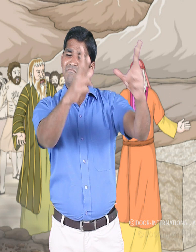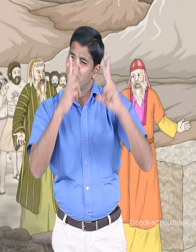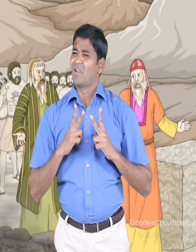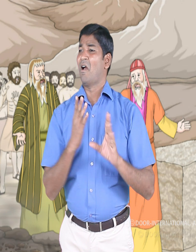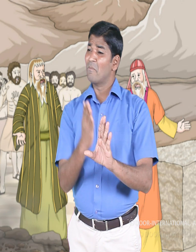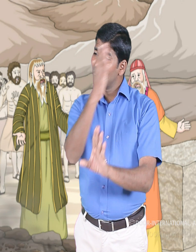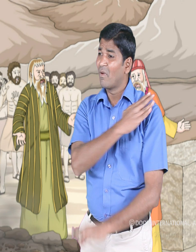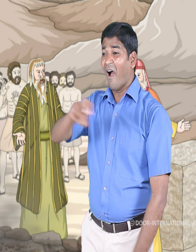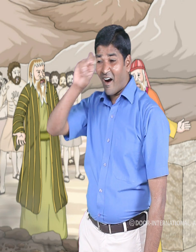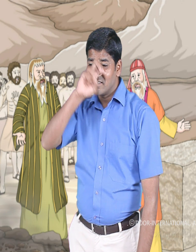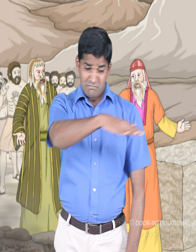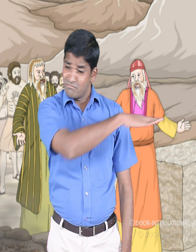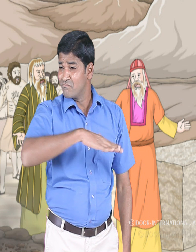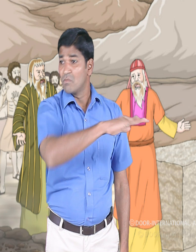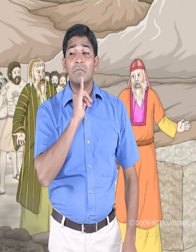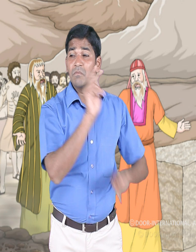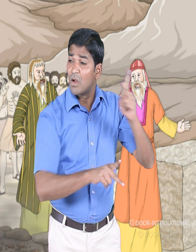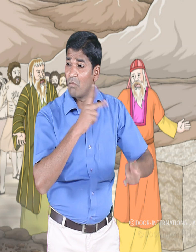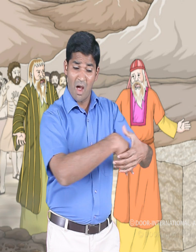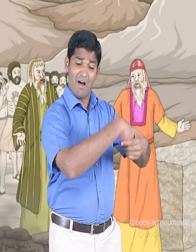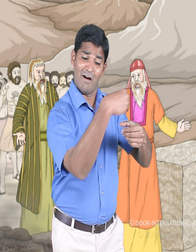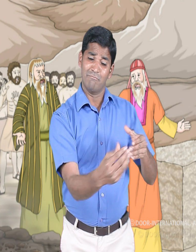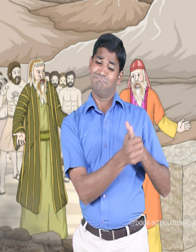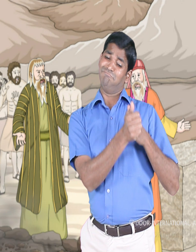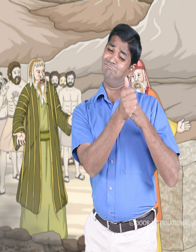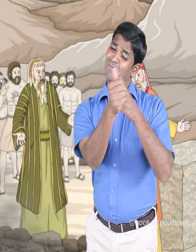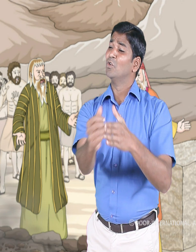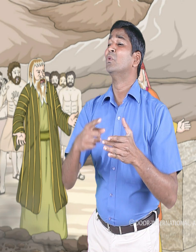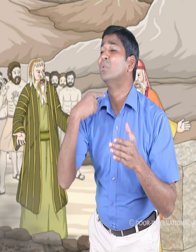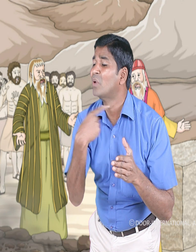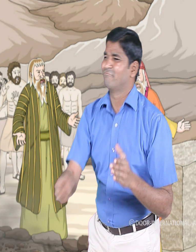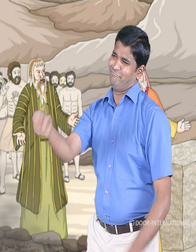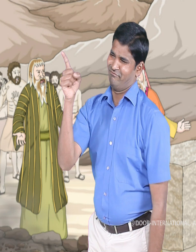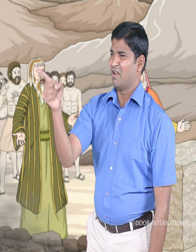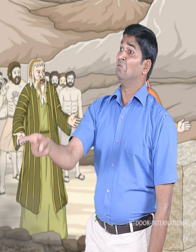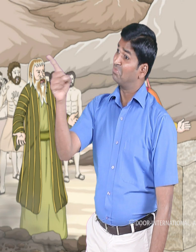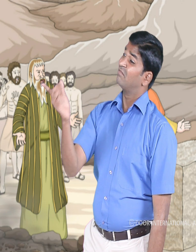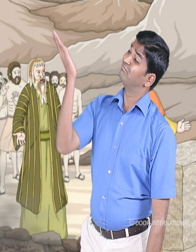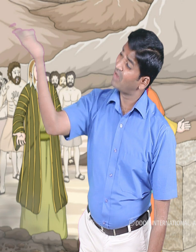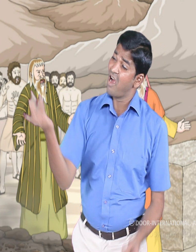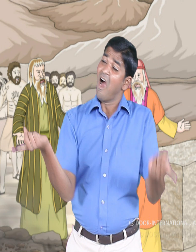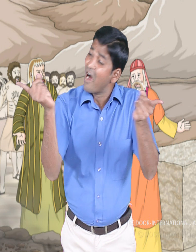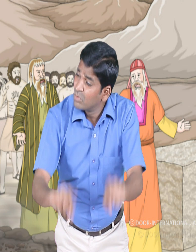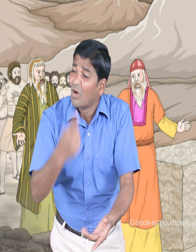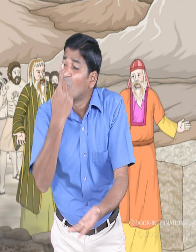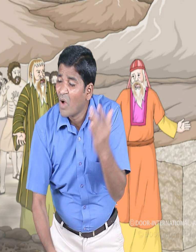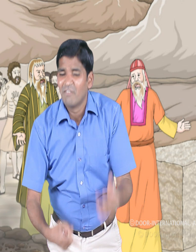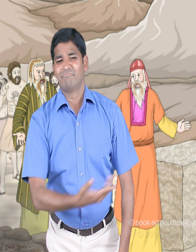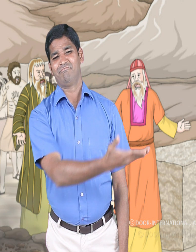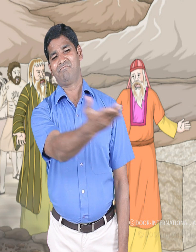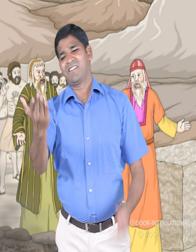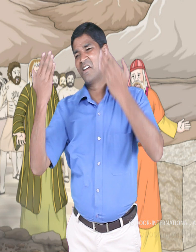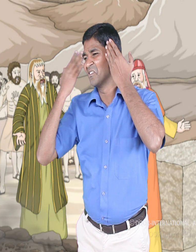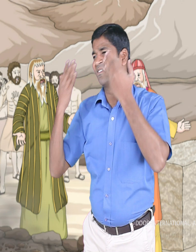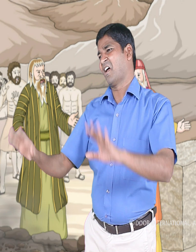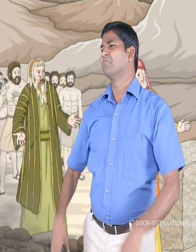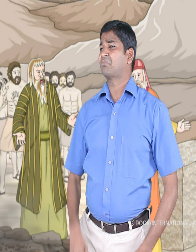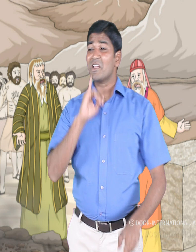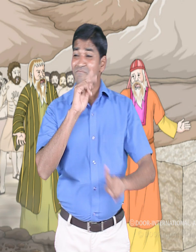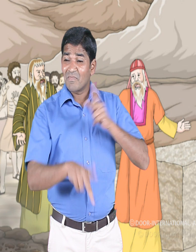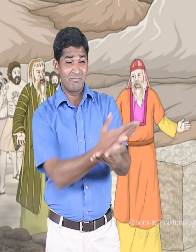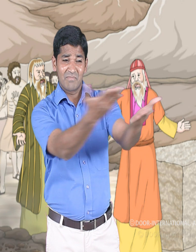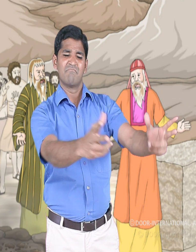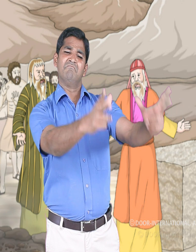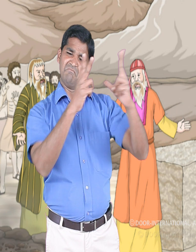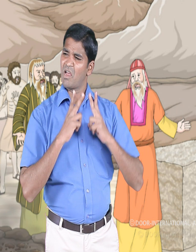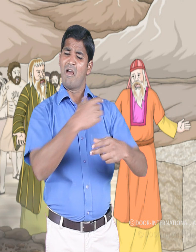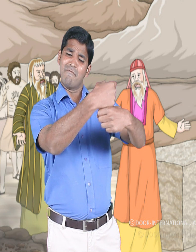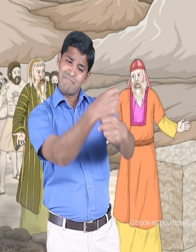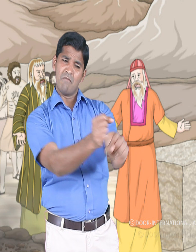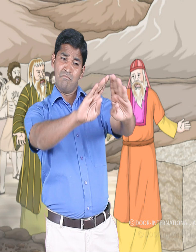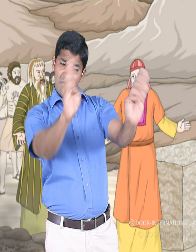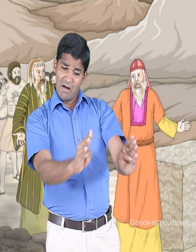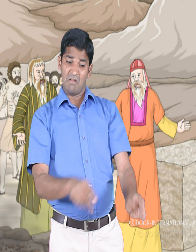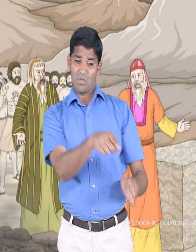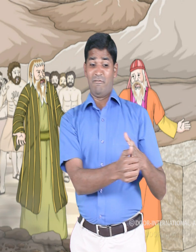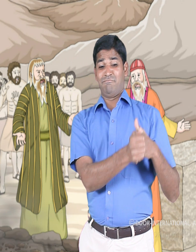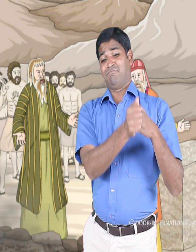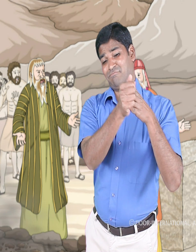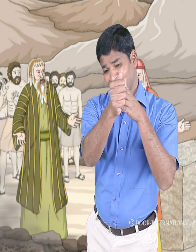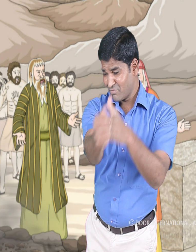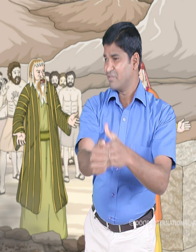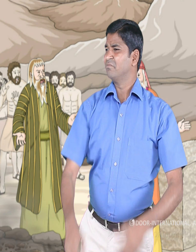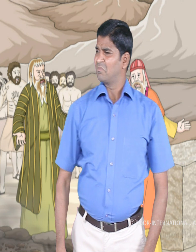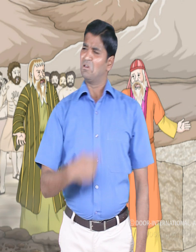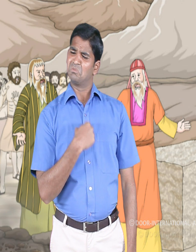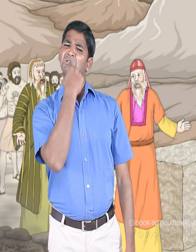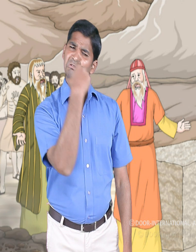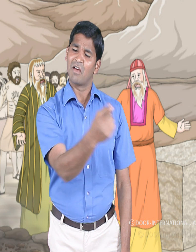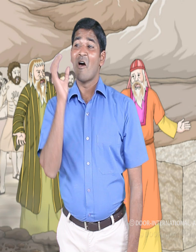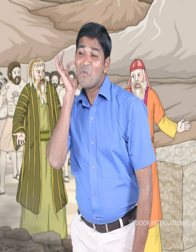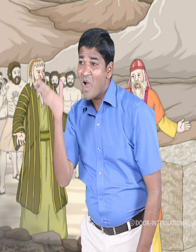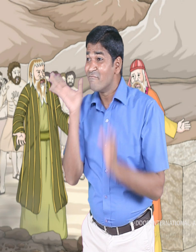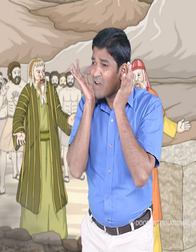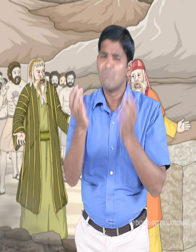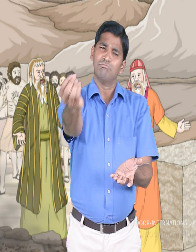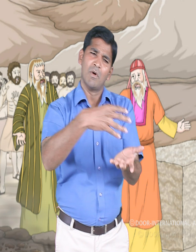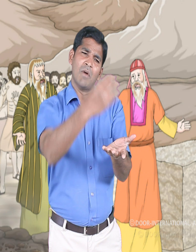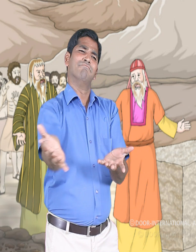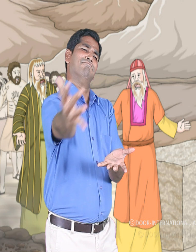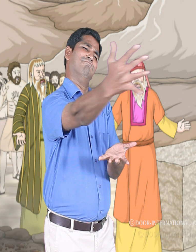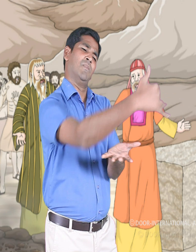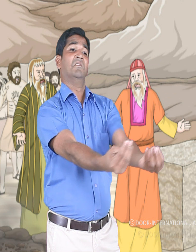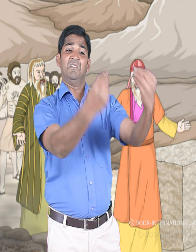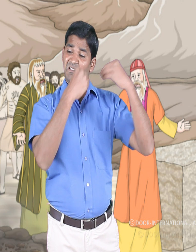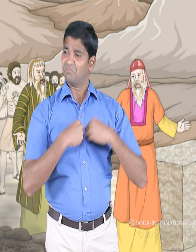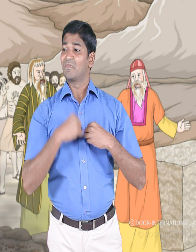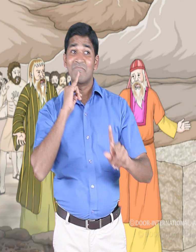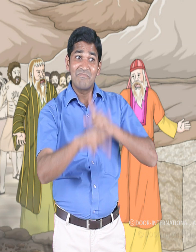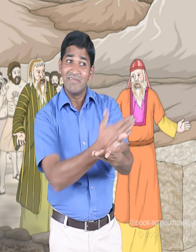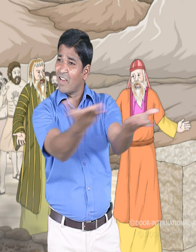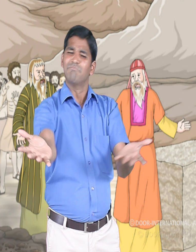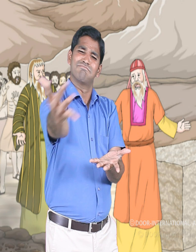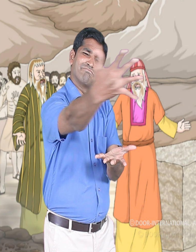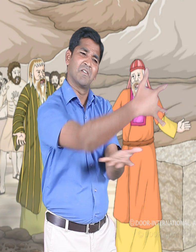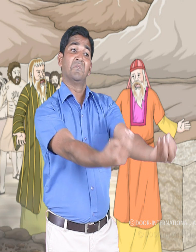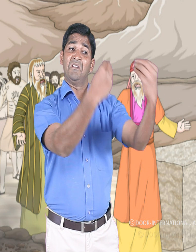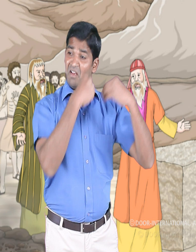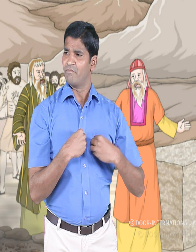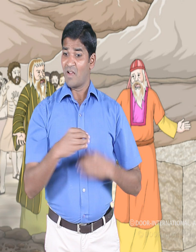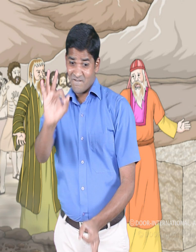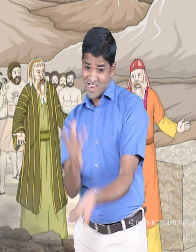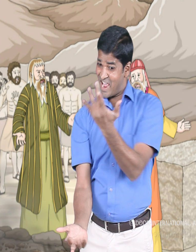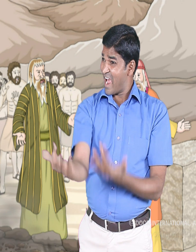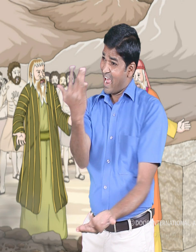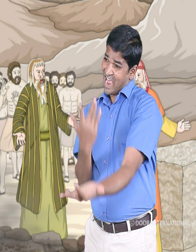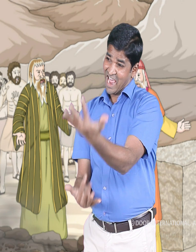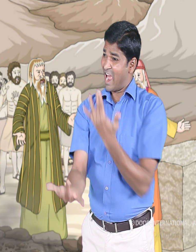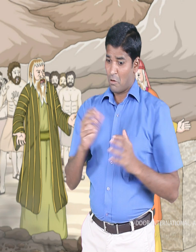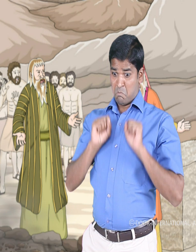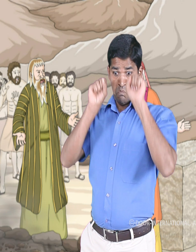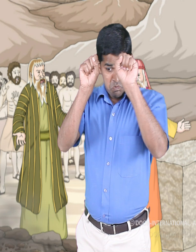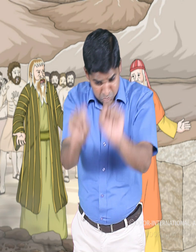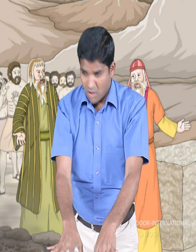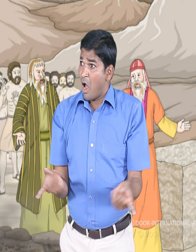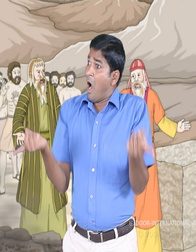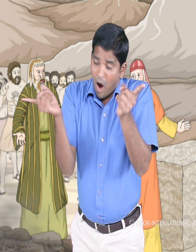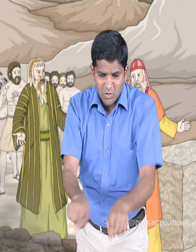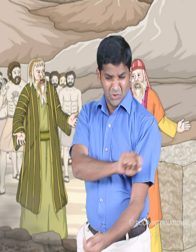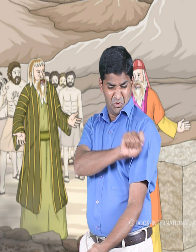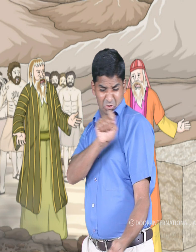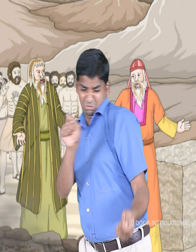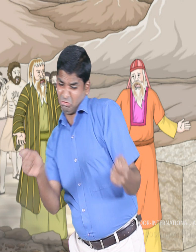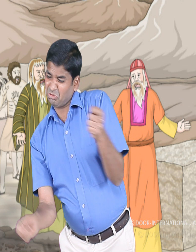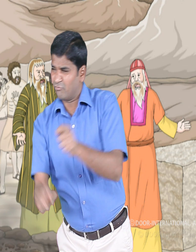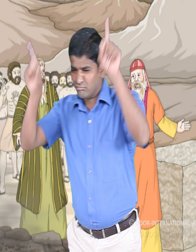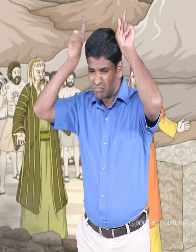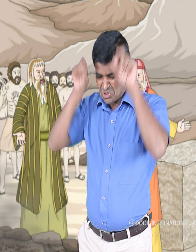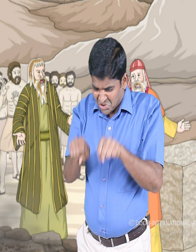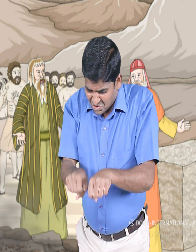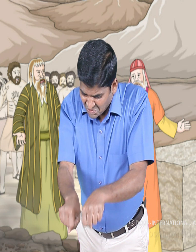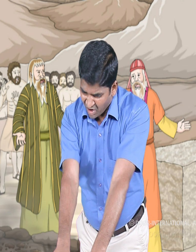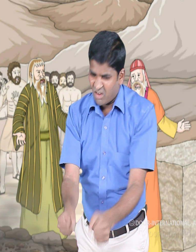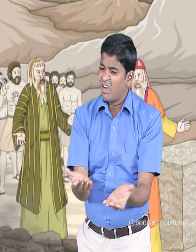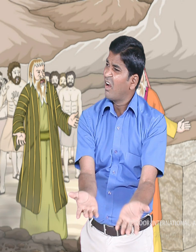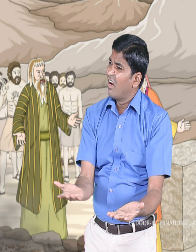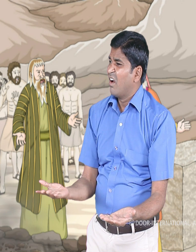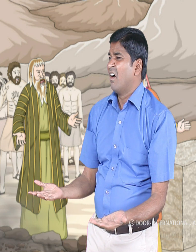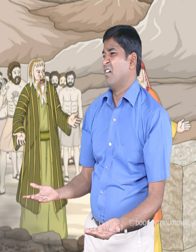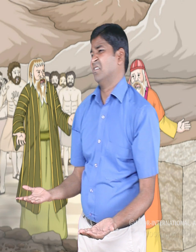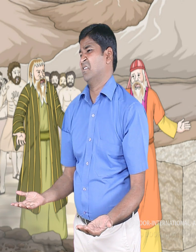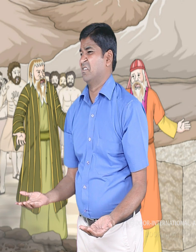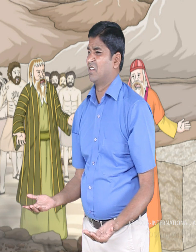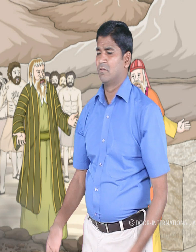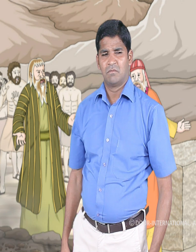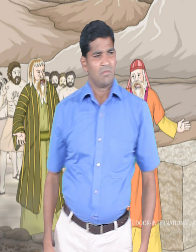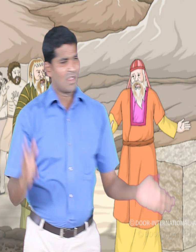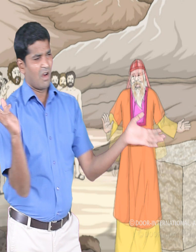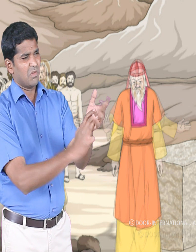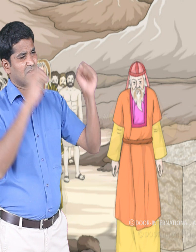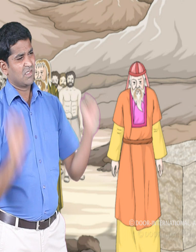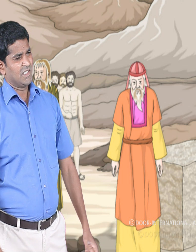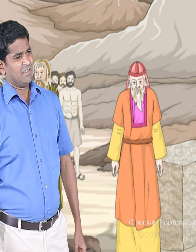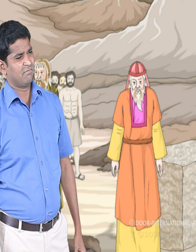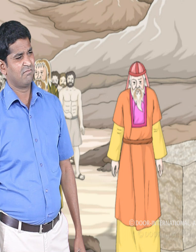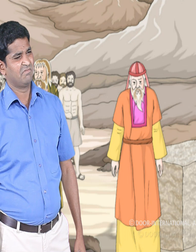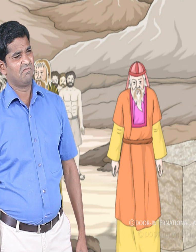They told me, ‘Make us gods who will go before us. As for this Moses who brought us up out of the land of Egypt, we do not know what has happened to him!’